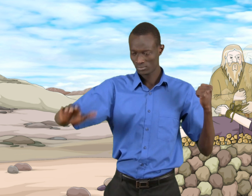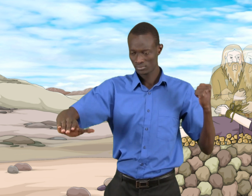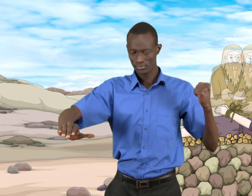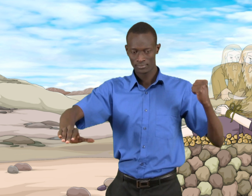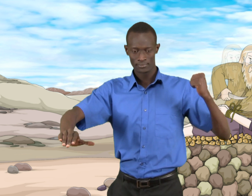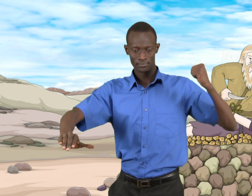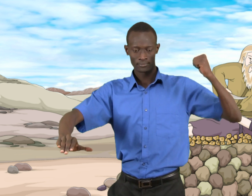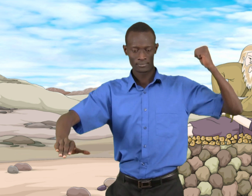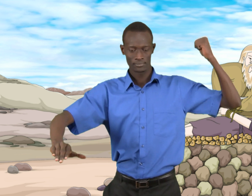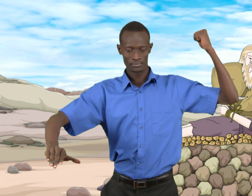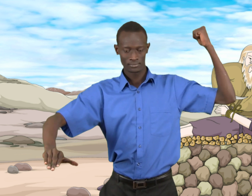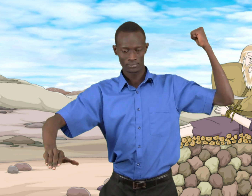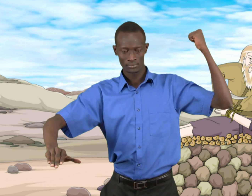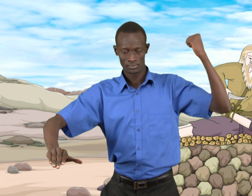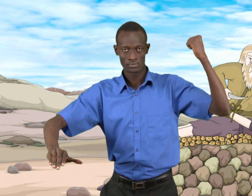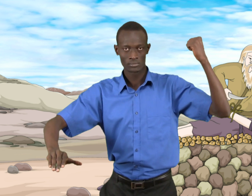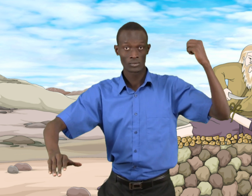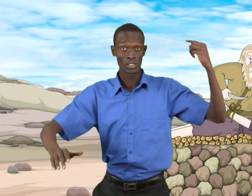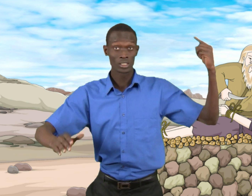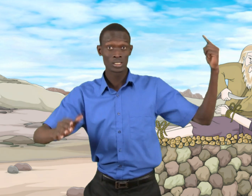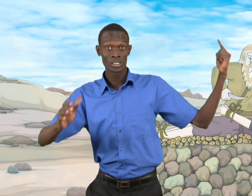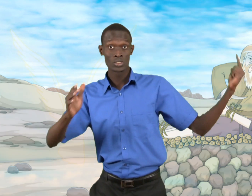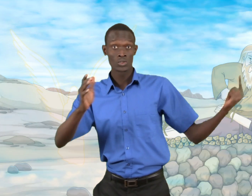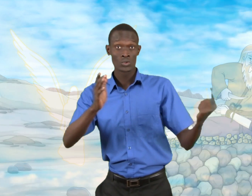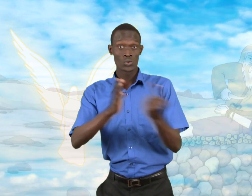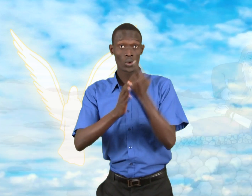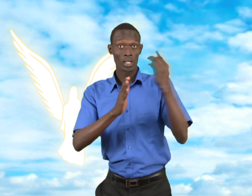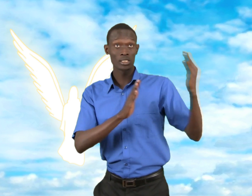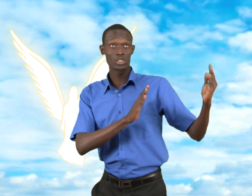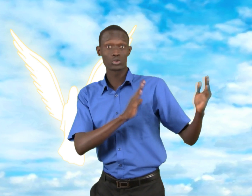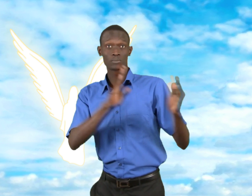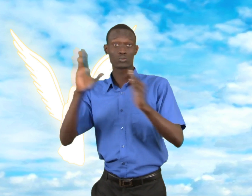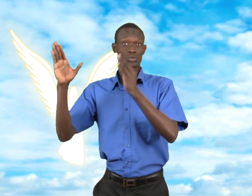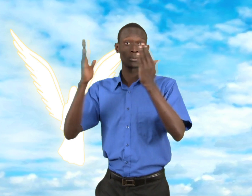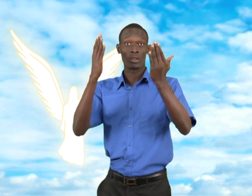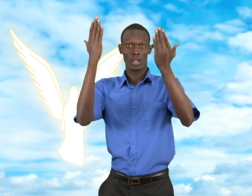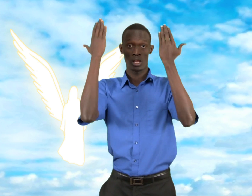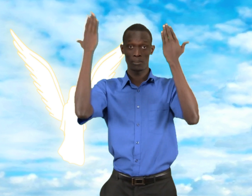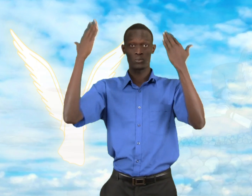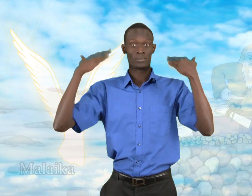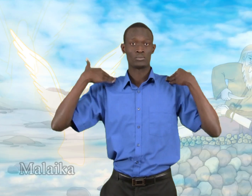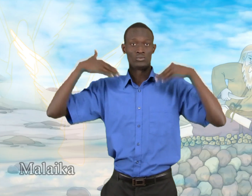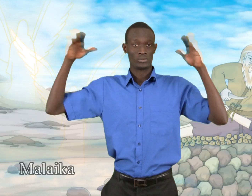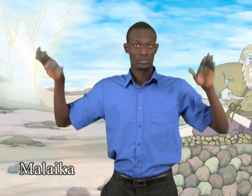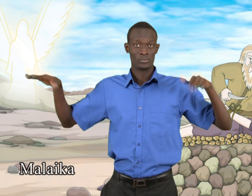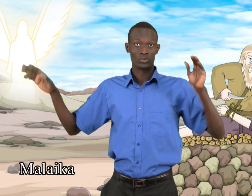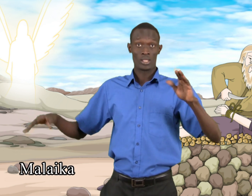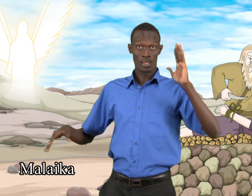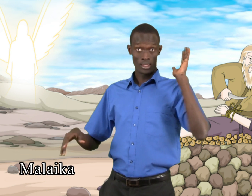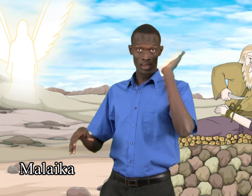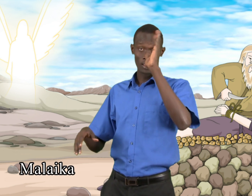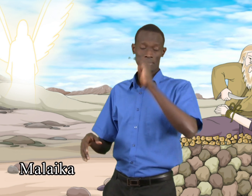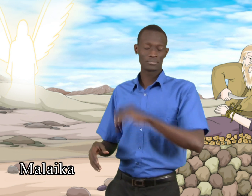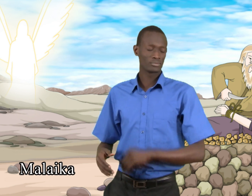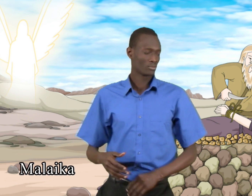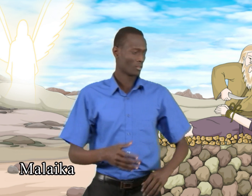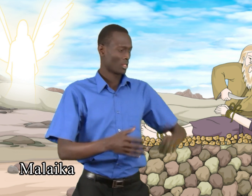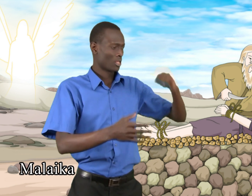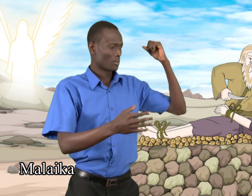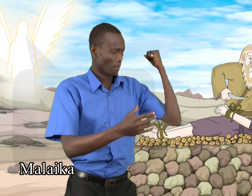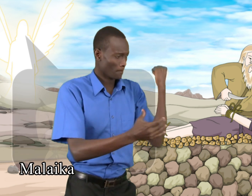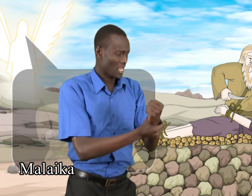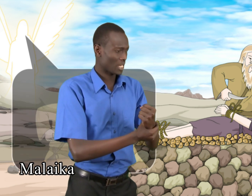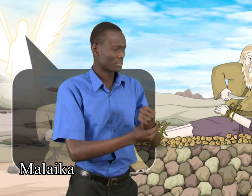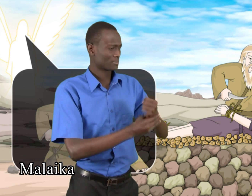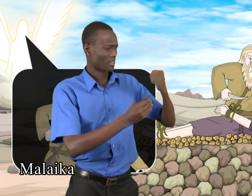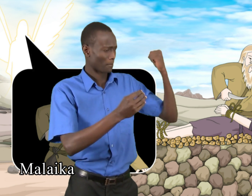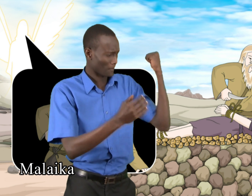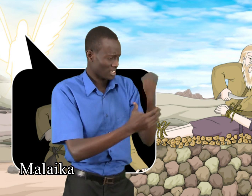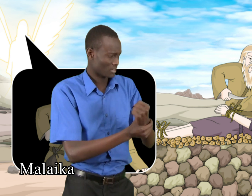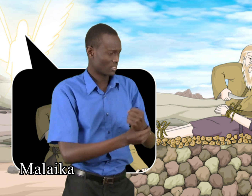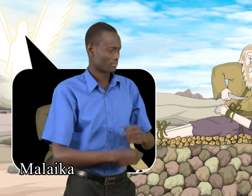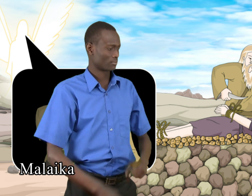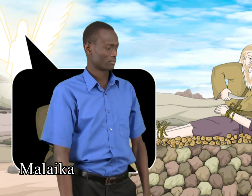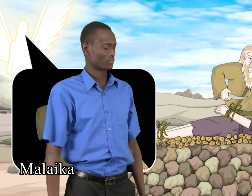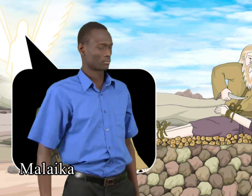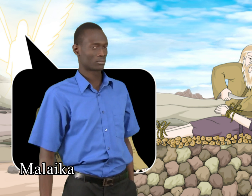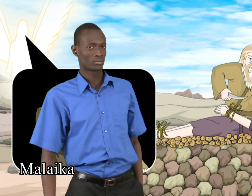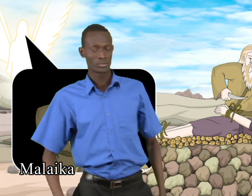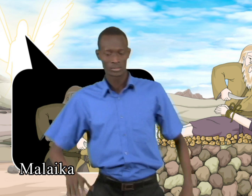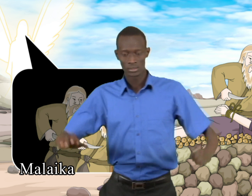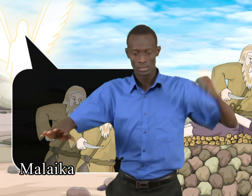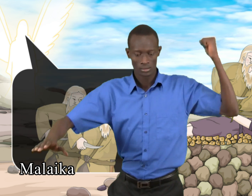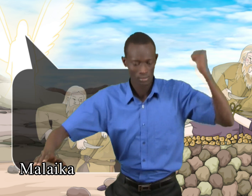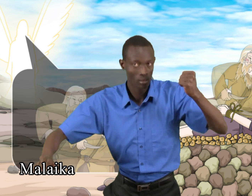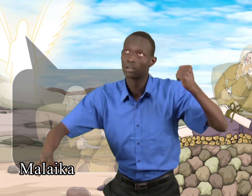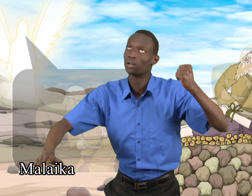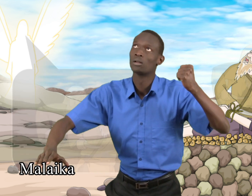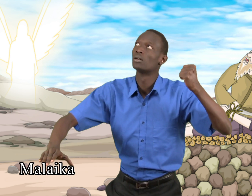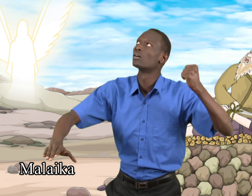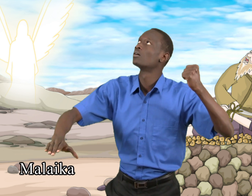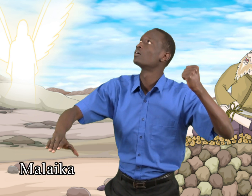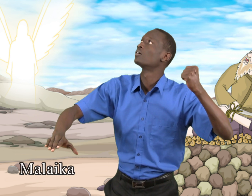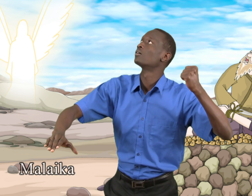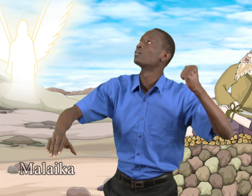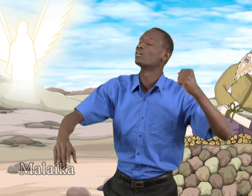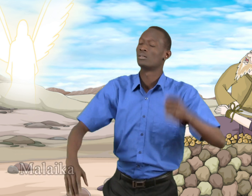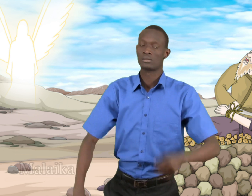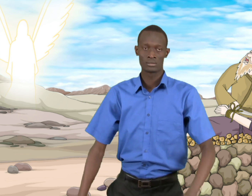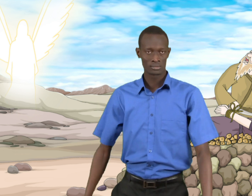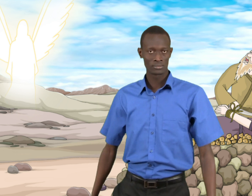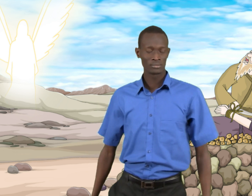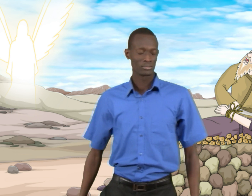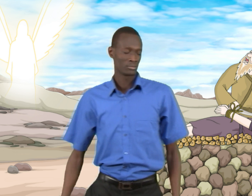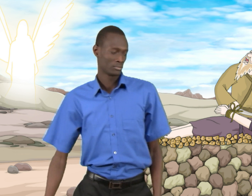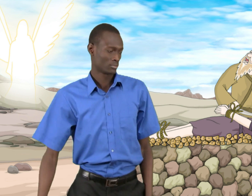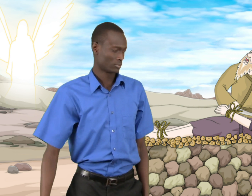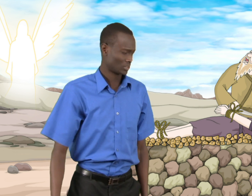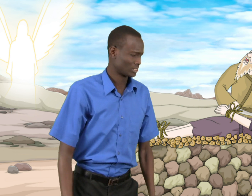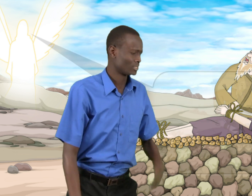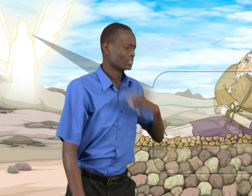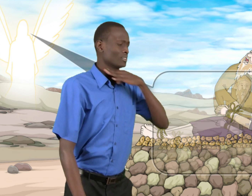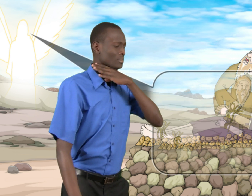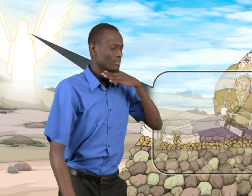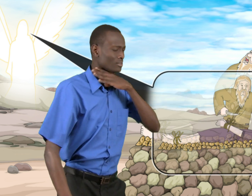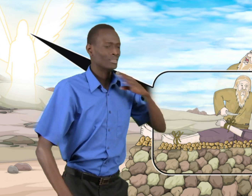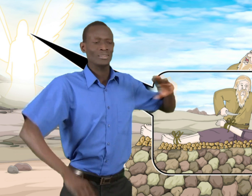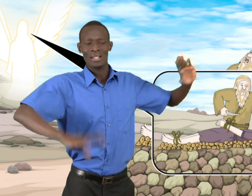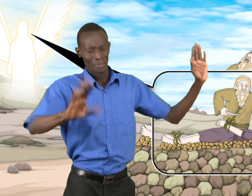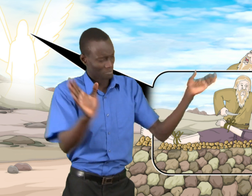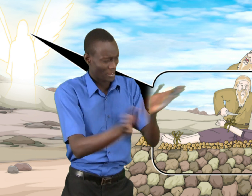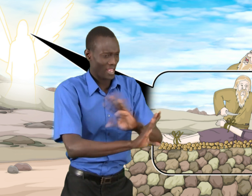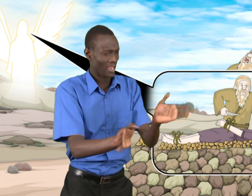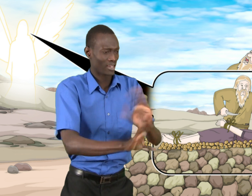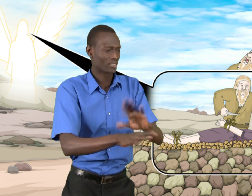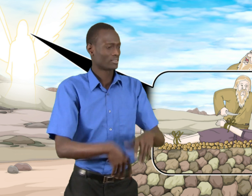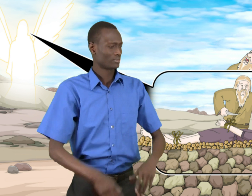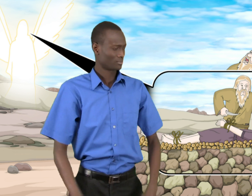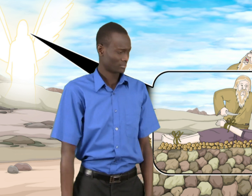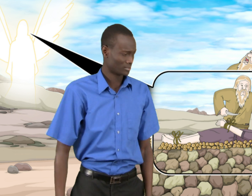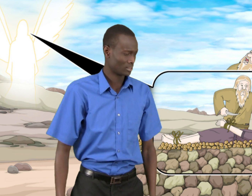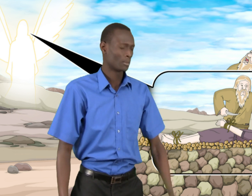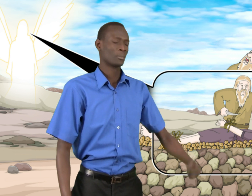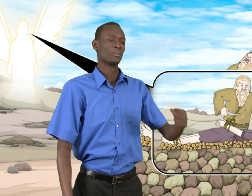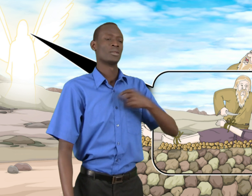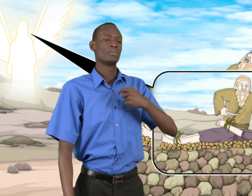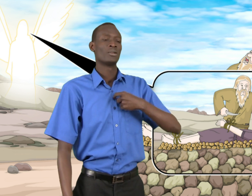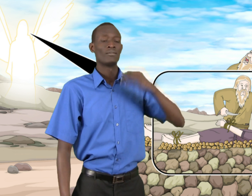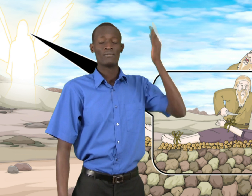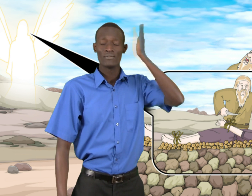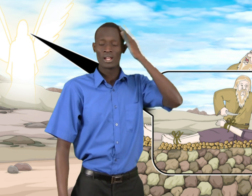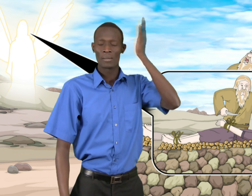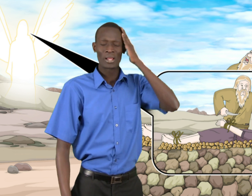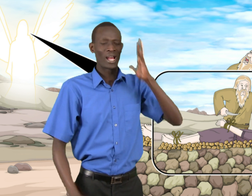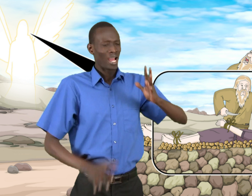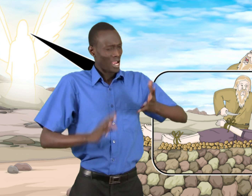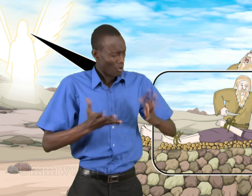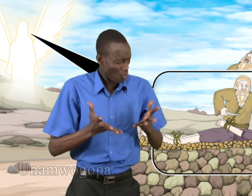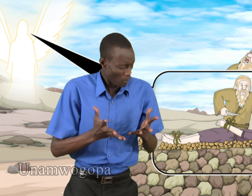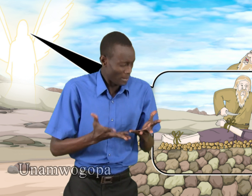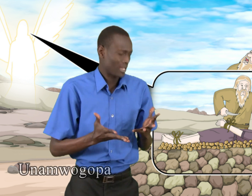Just then the angel of the LORD called out to him from heaven, “Abraham, Abraham!”